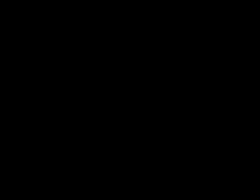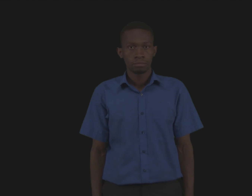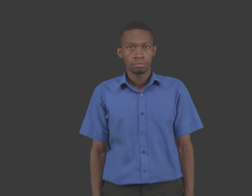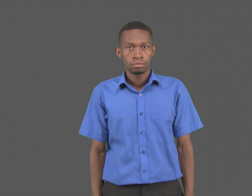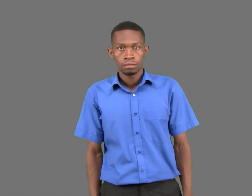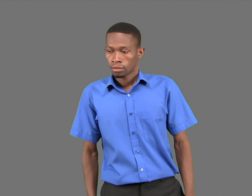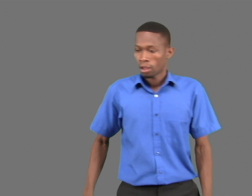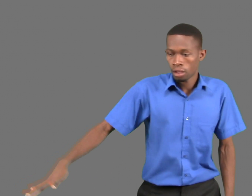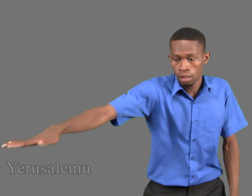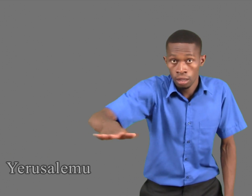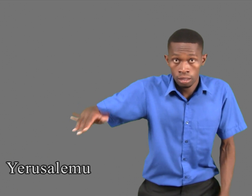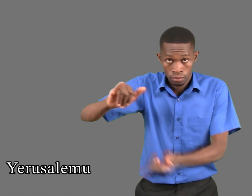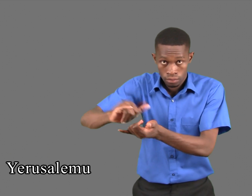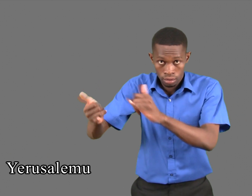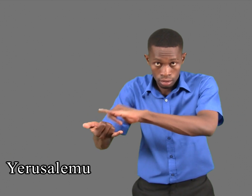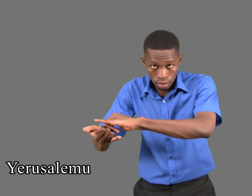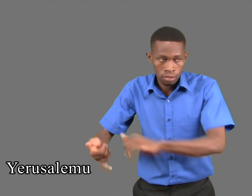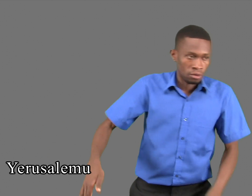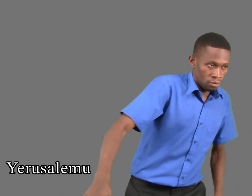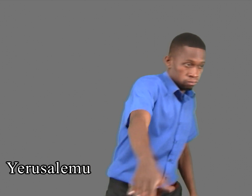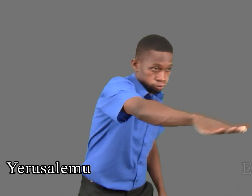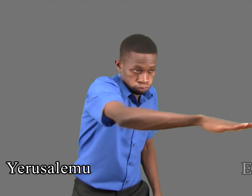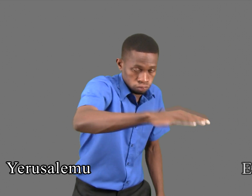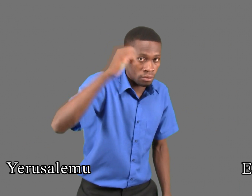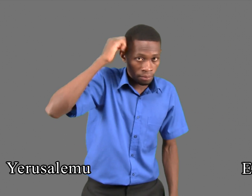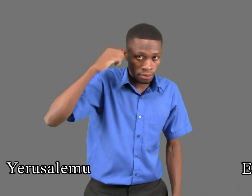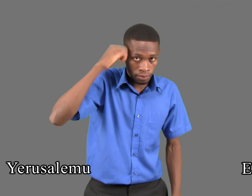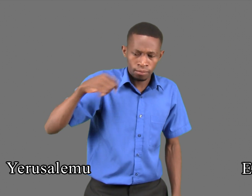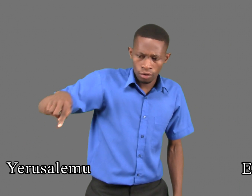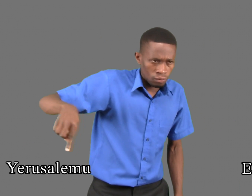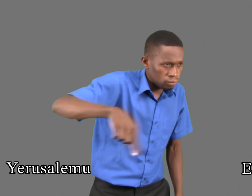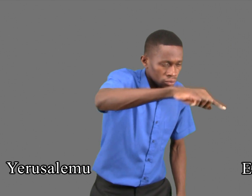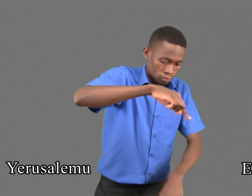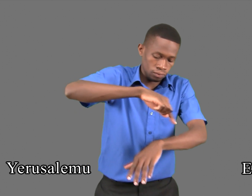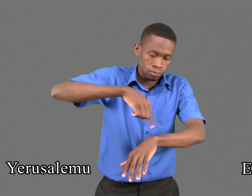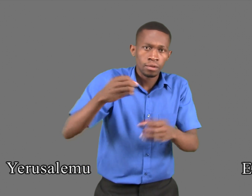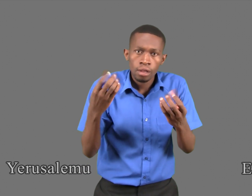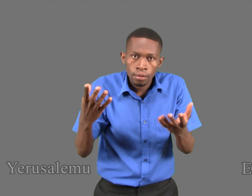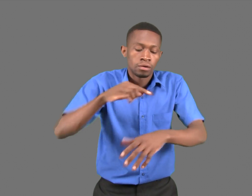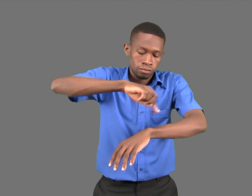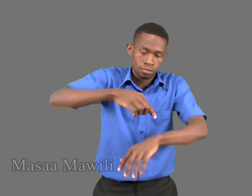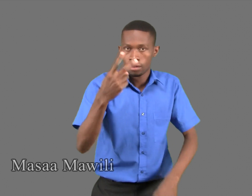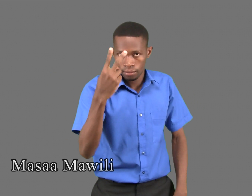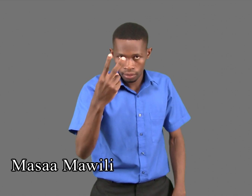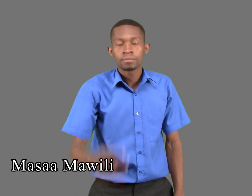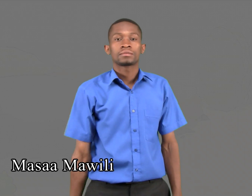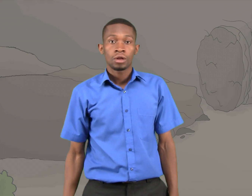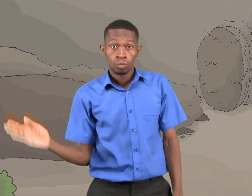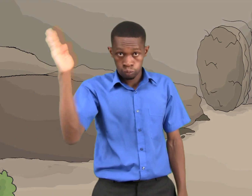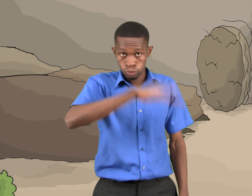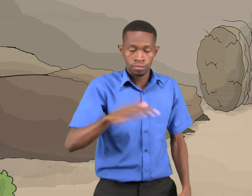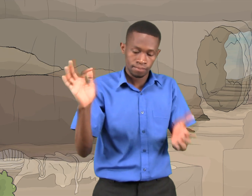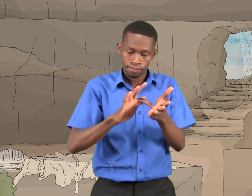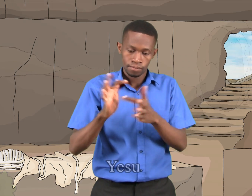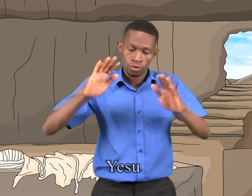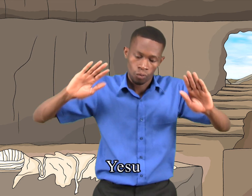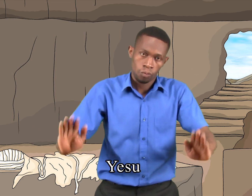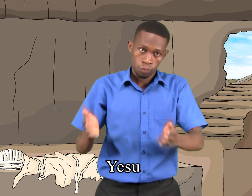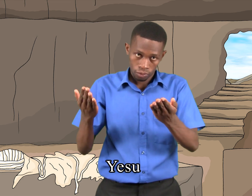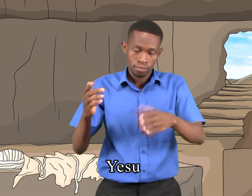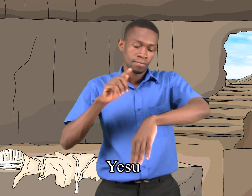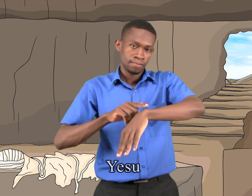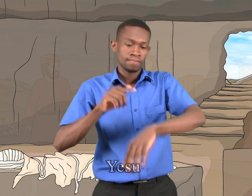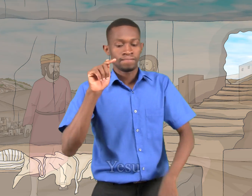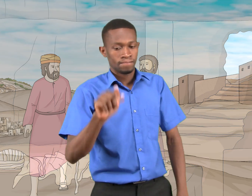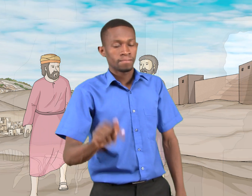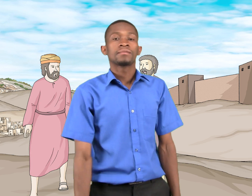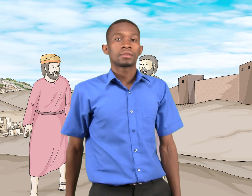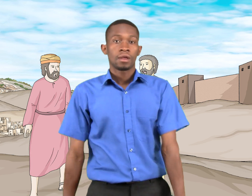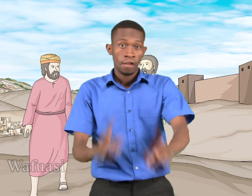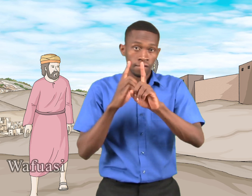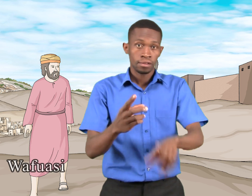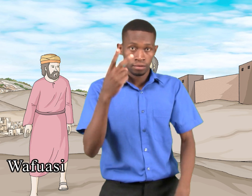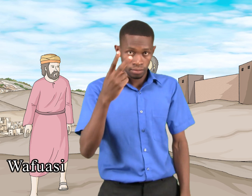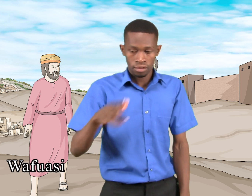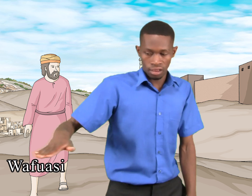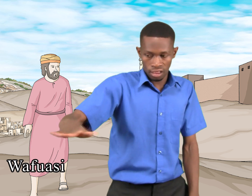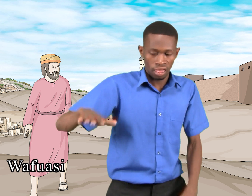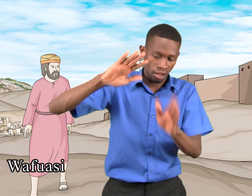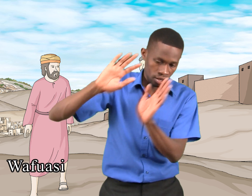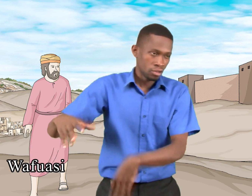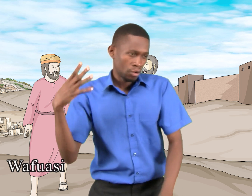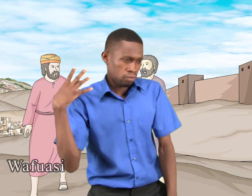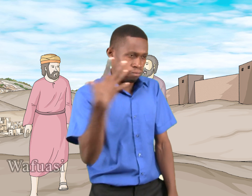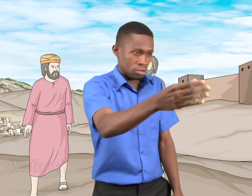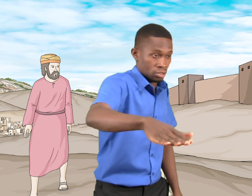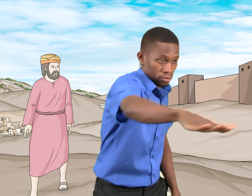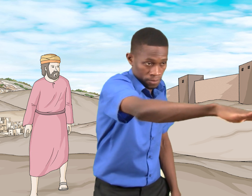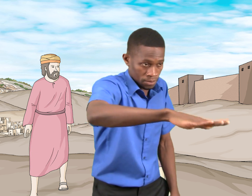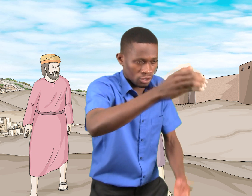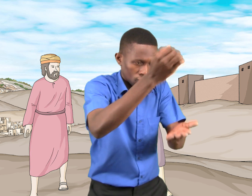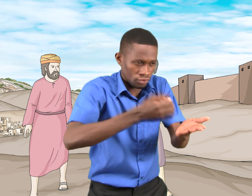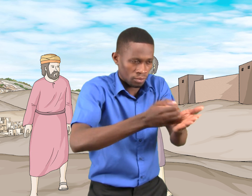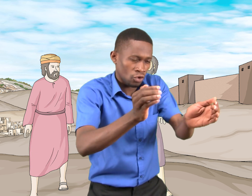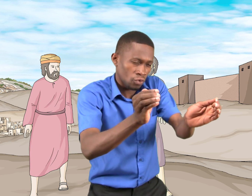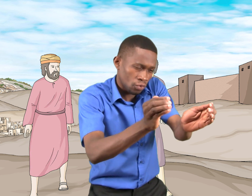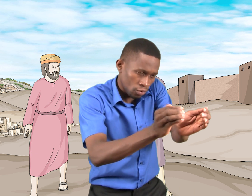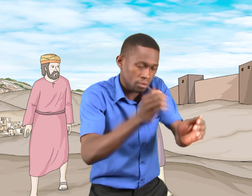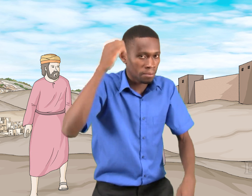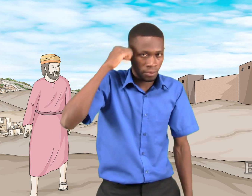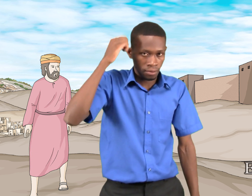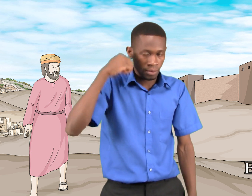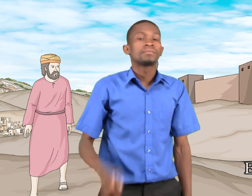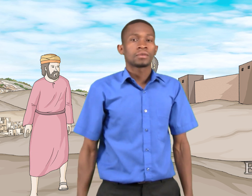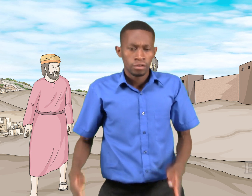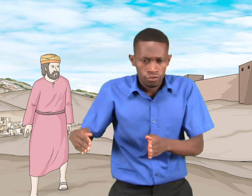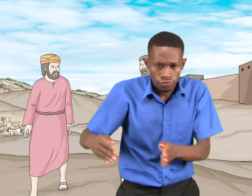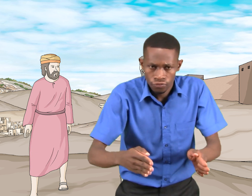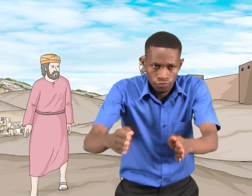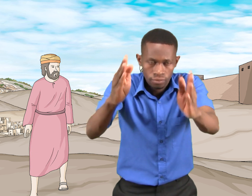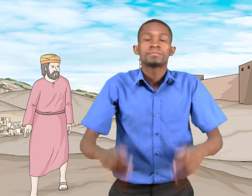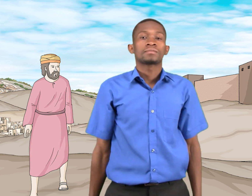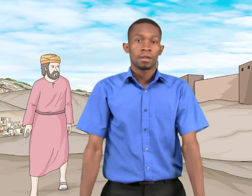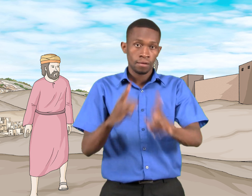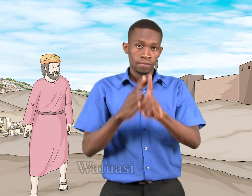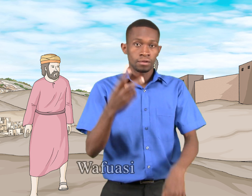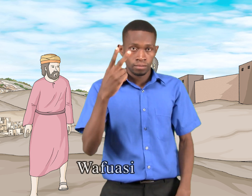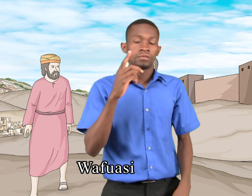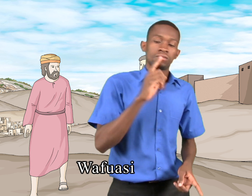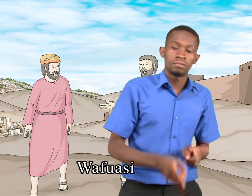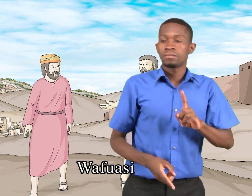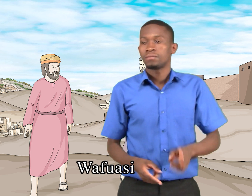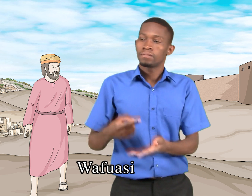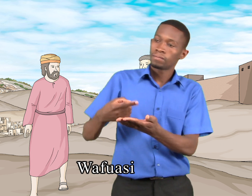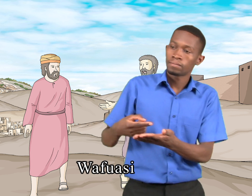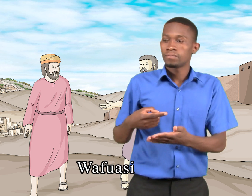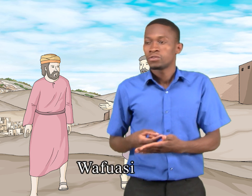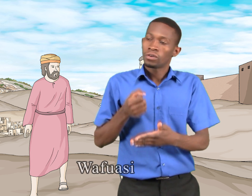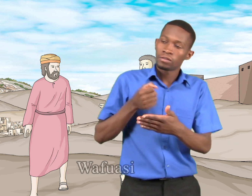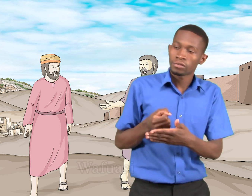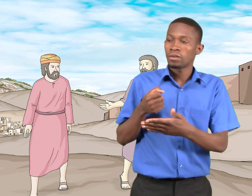That same day two of them were going to a village called Emmaus, about seven miles from Jerusalem.